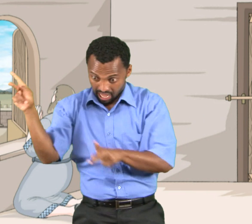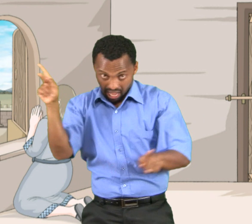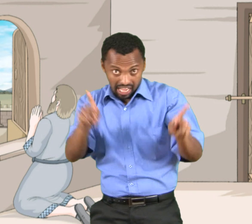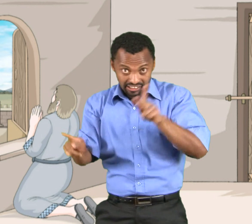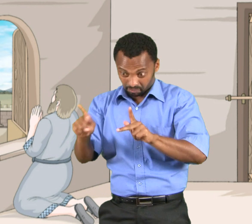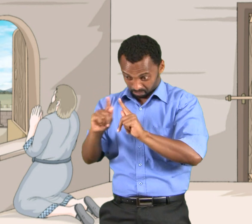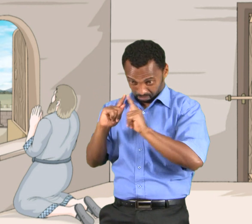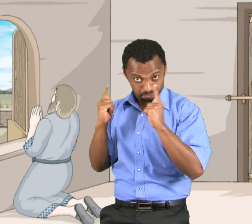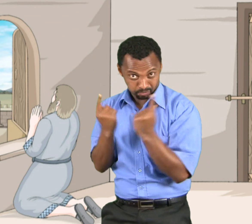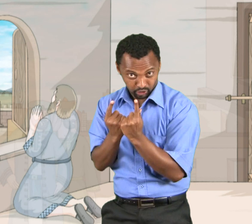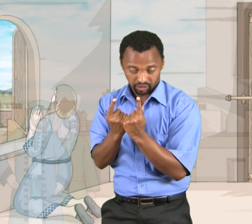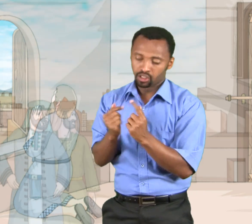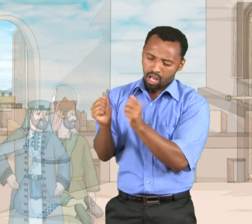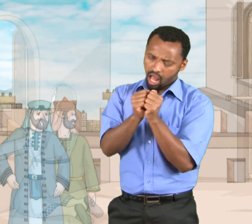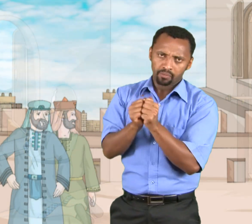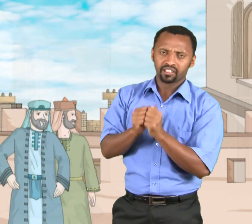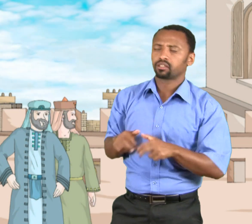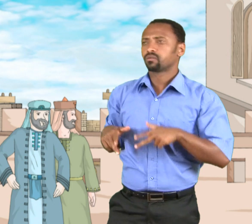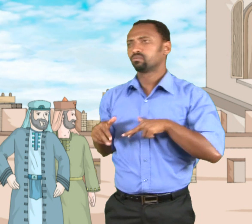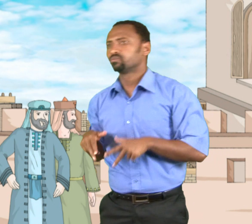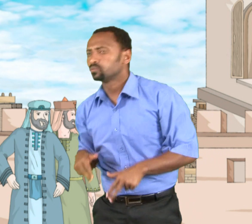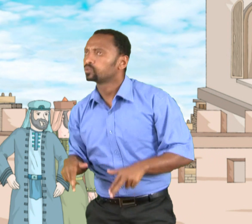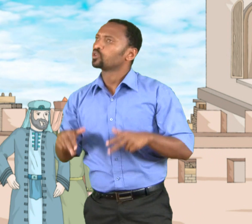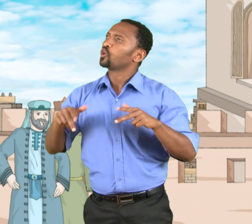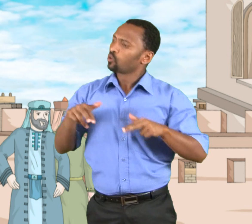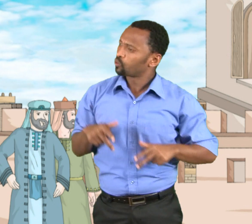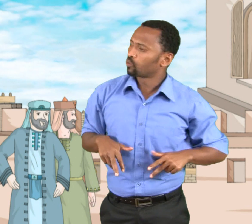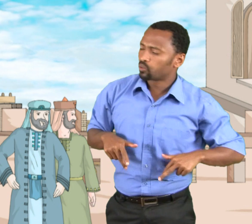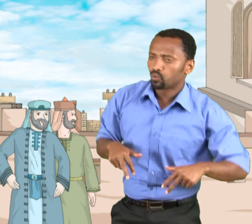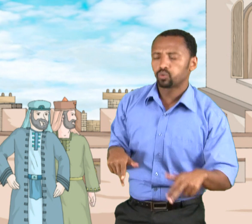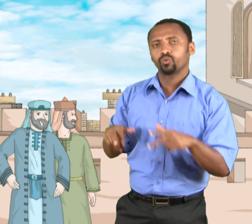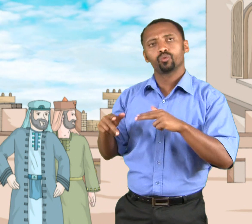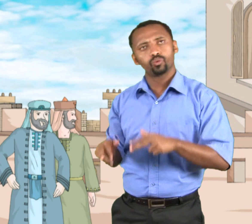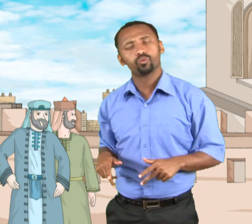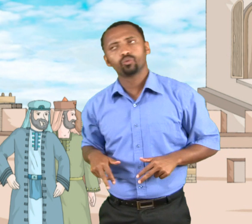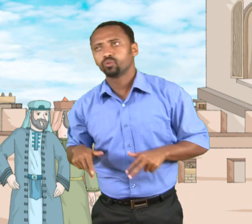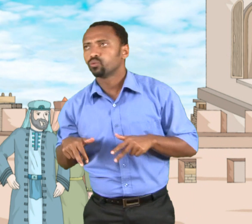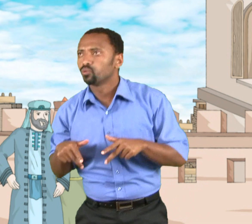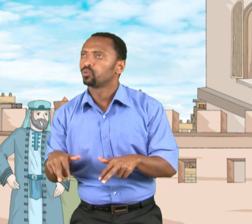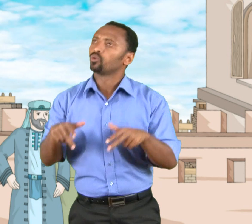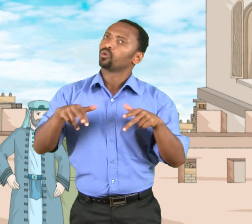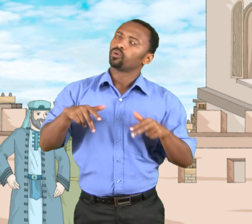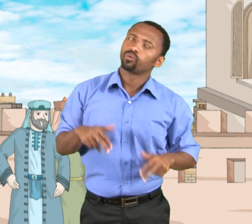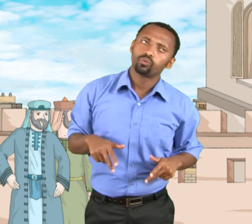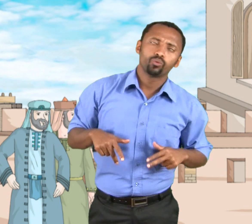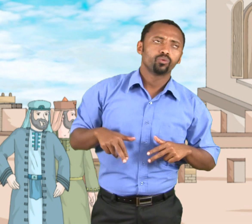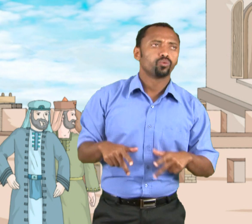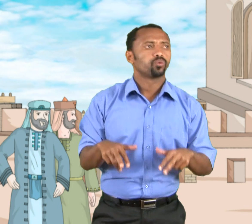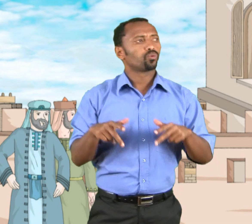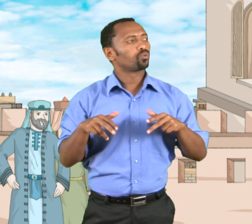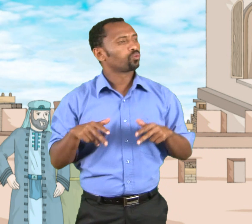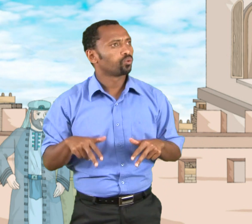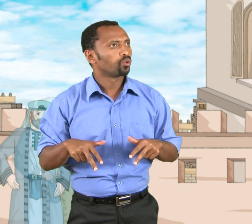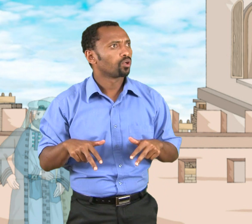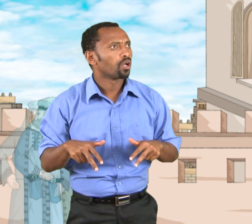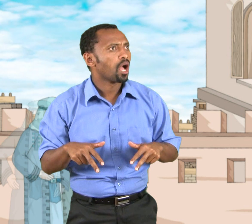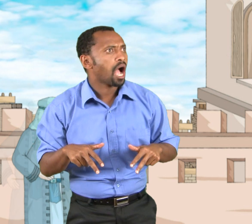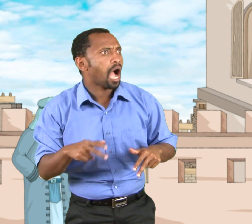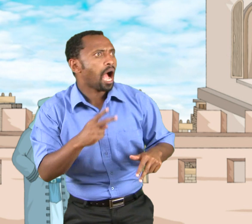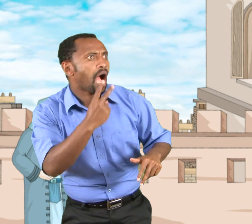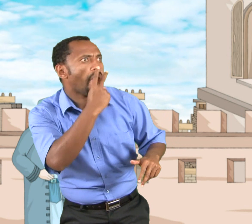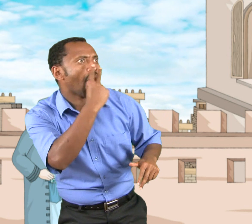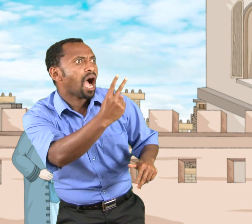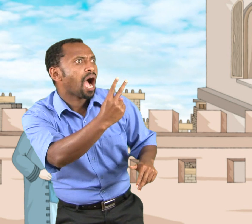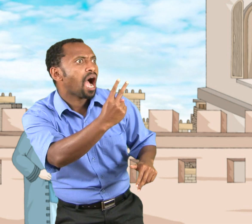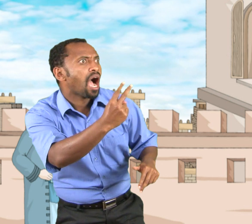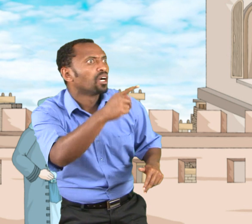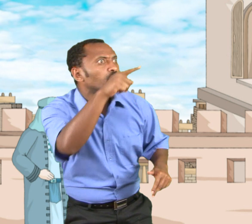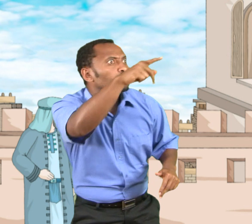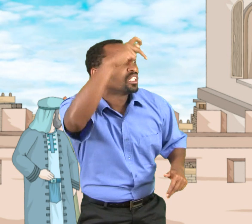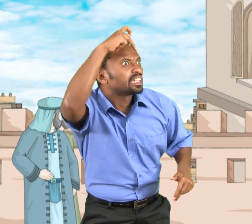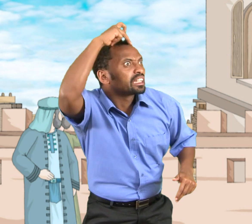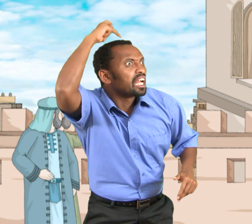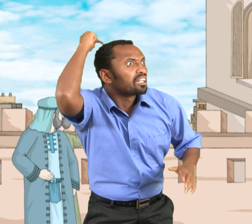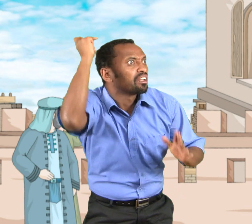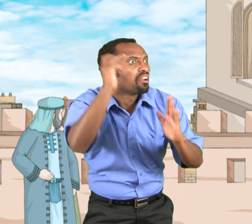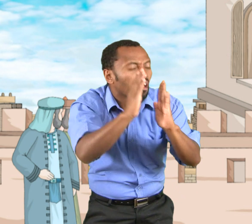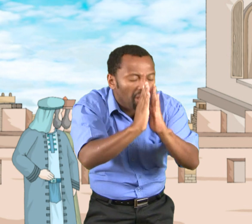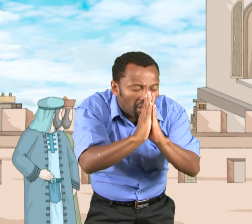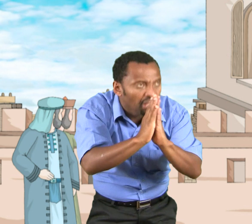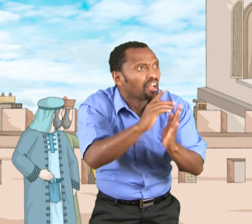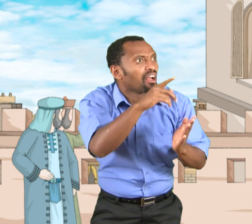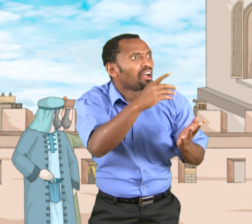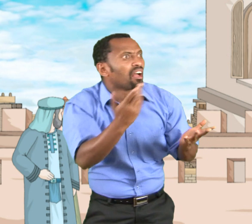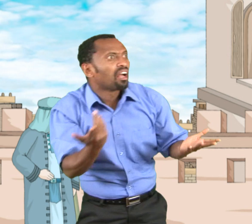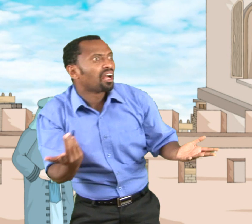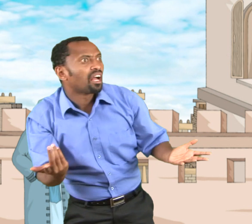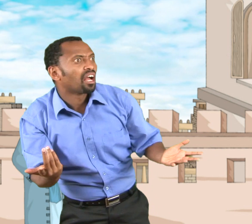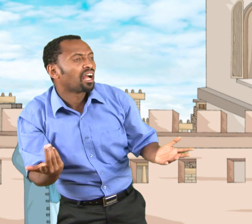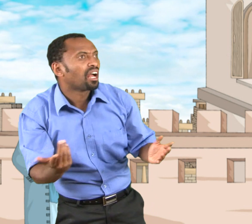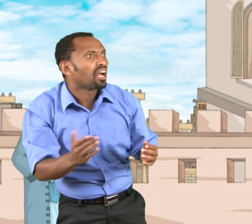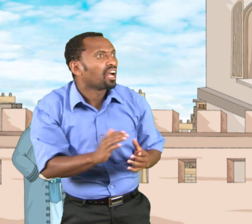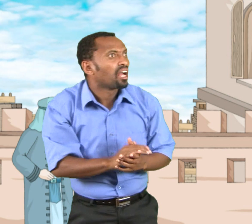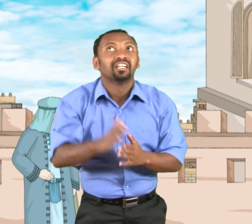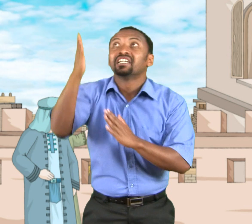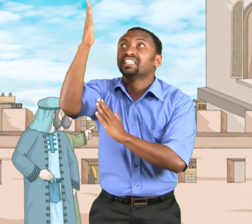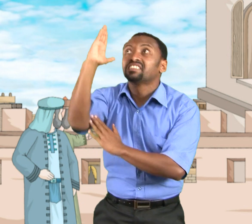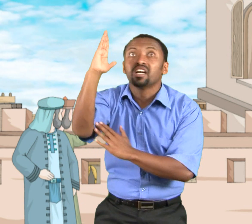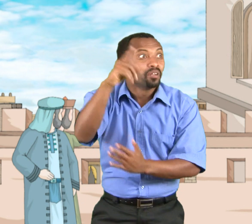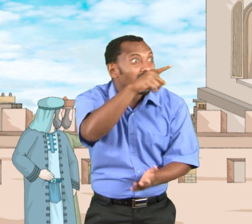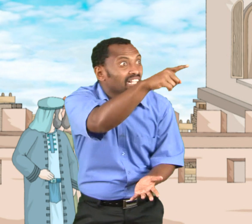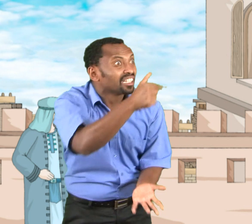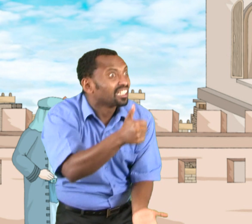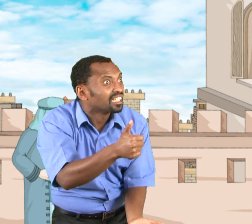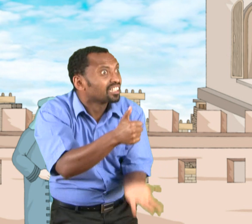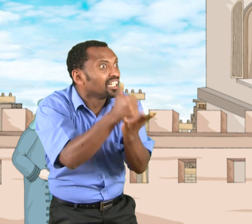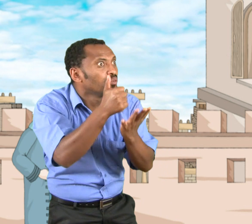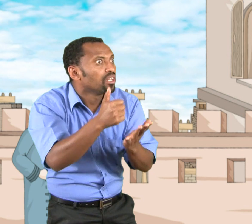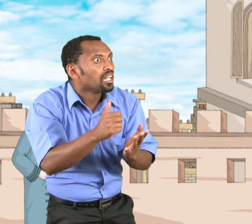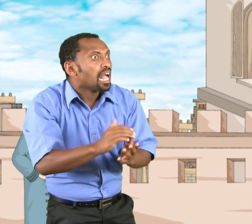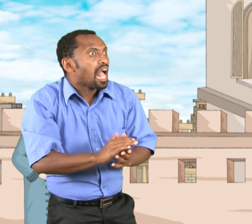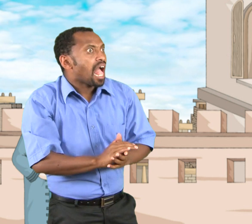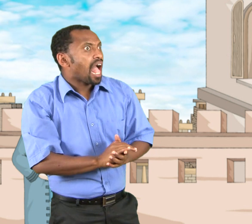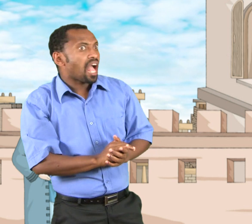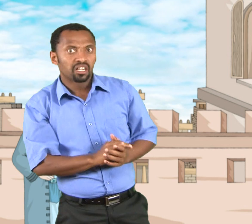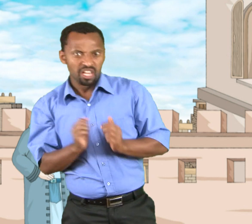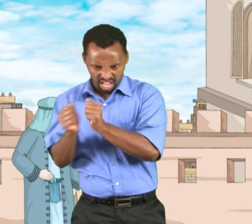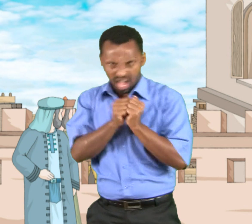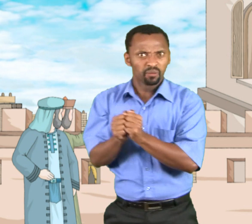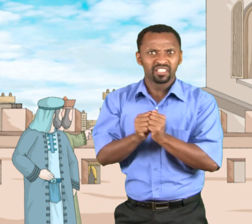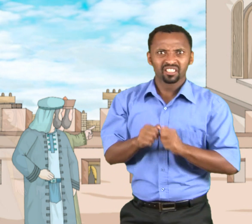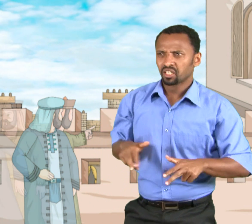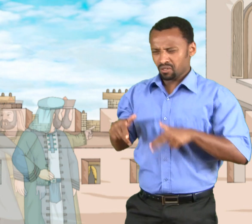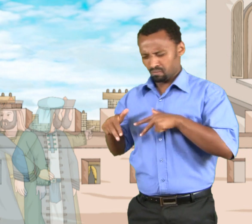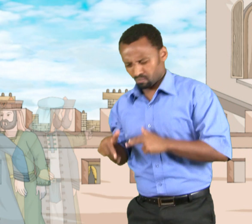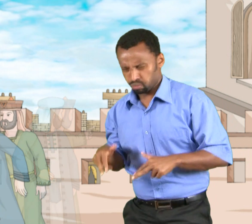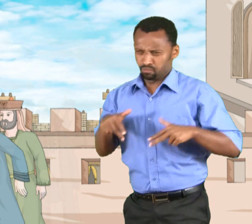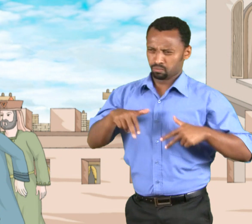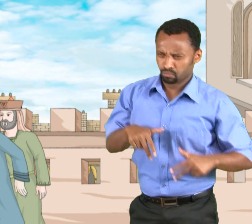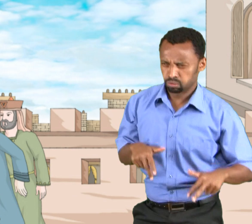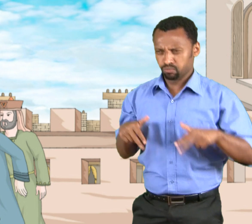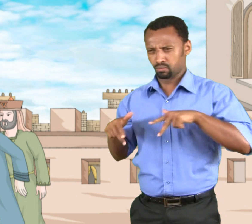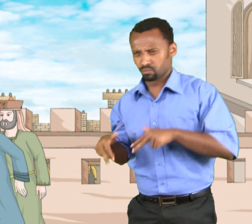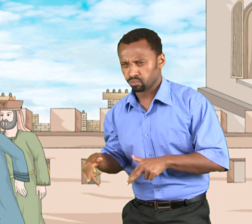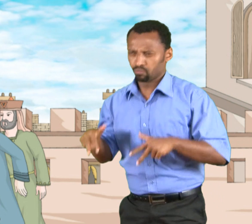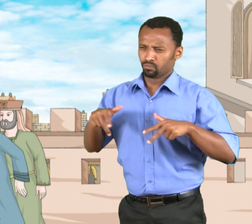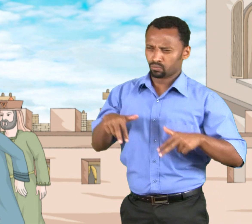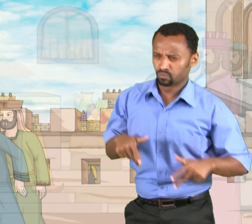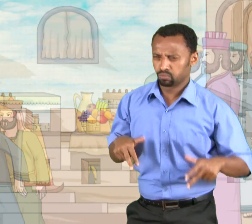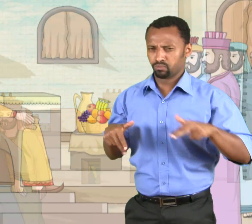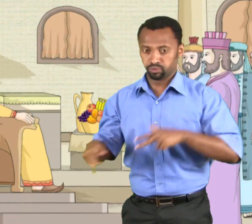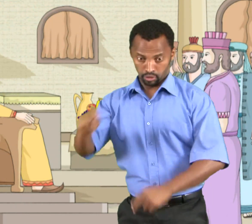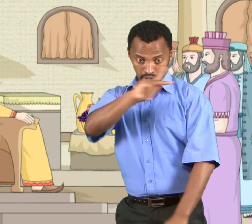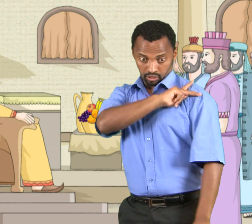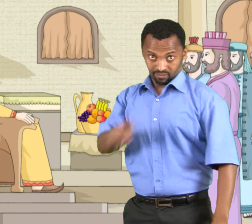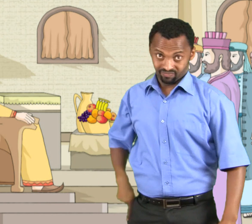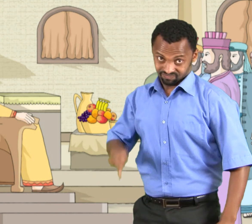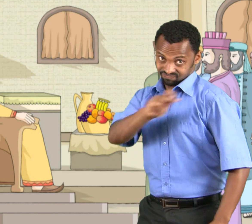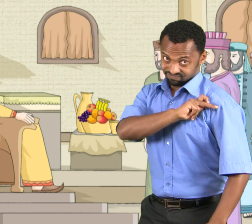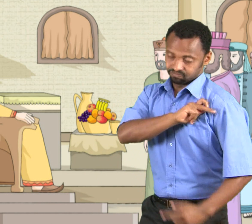Then these men went as a group and found Daniel petitioning and imploring his God.